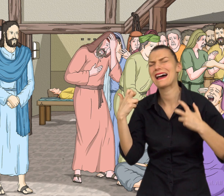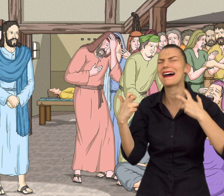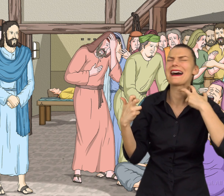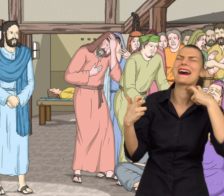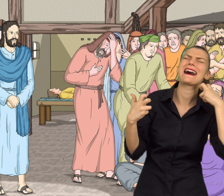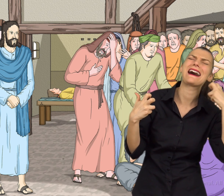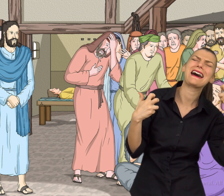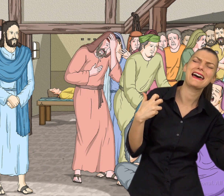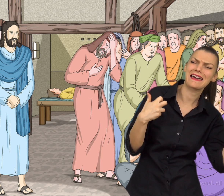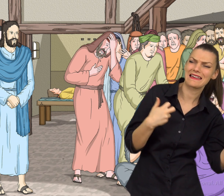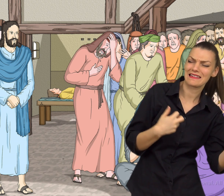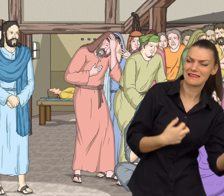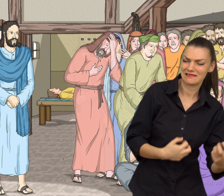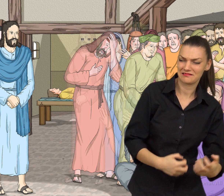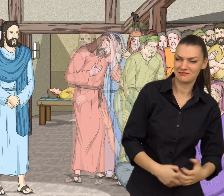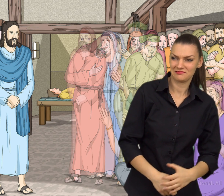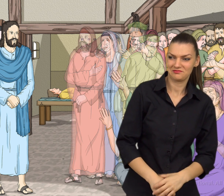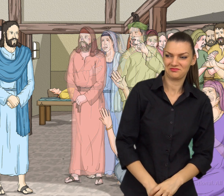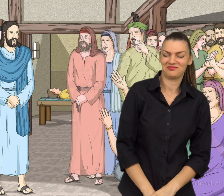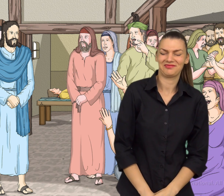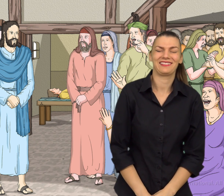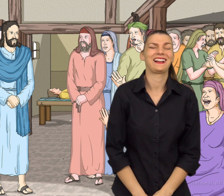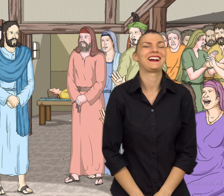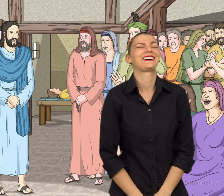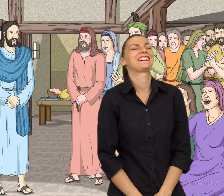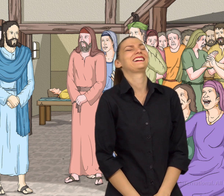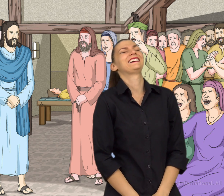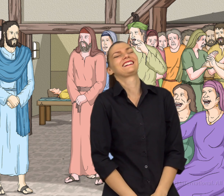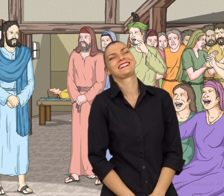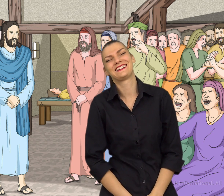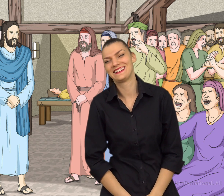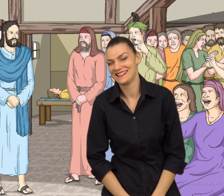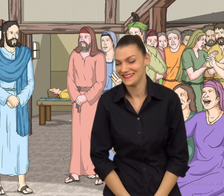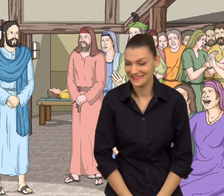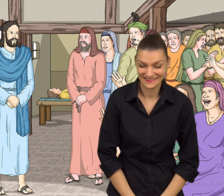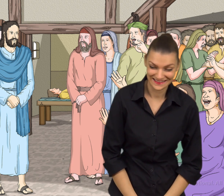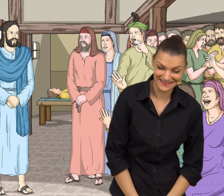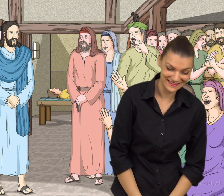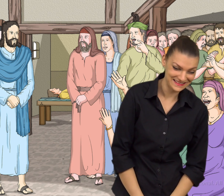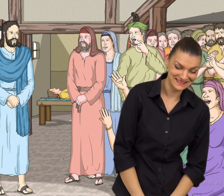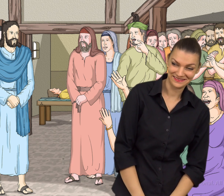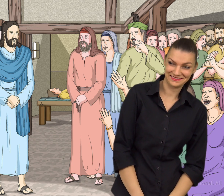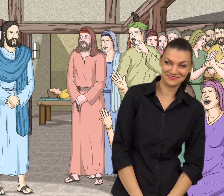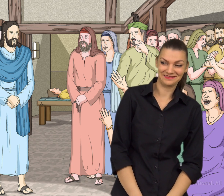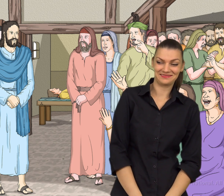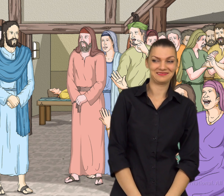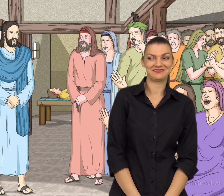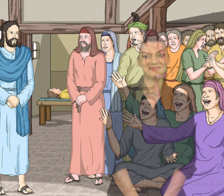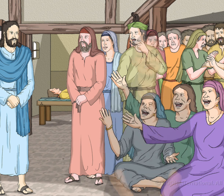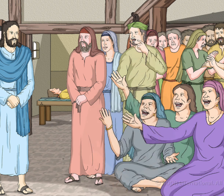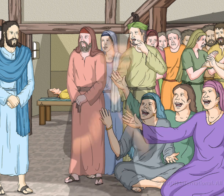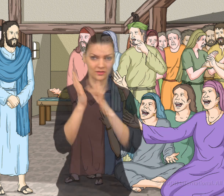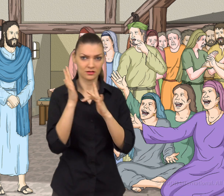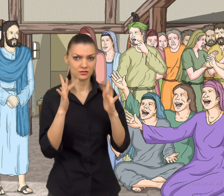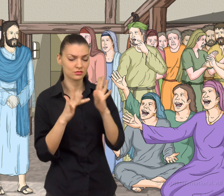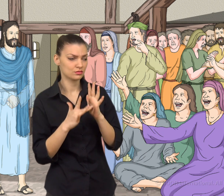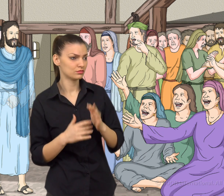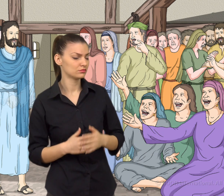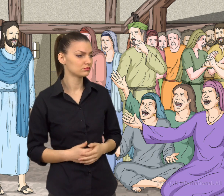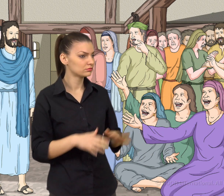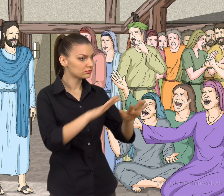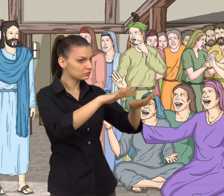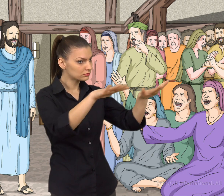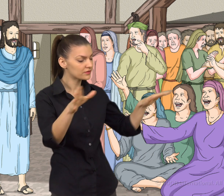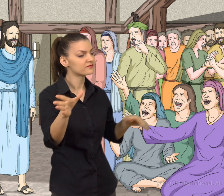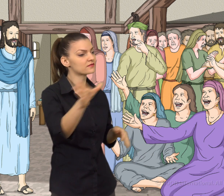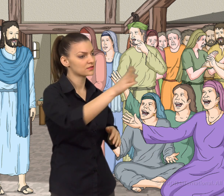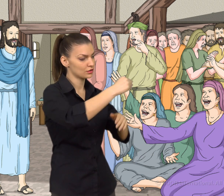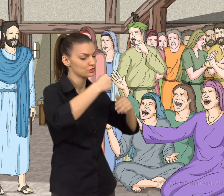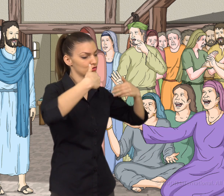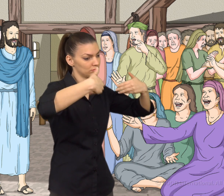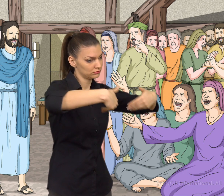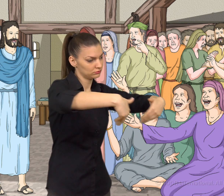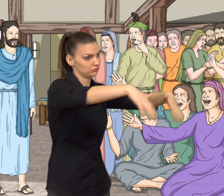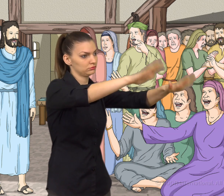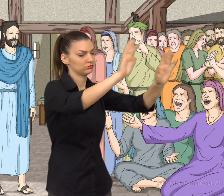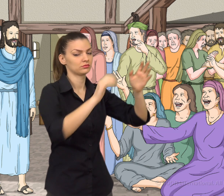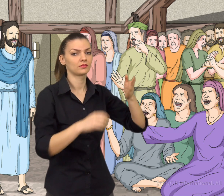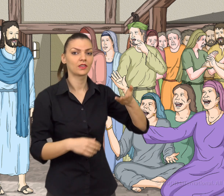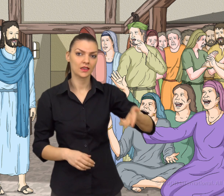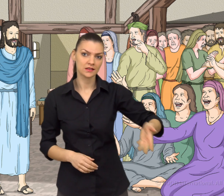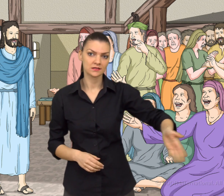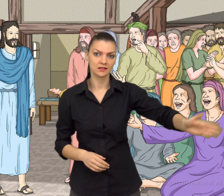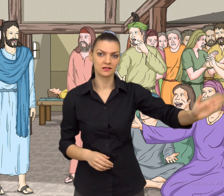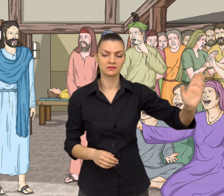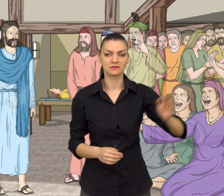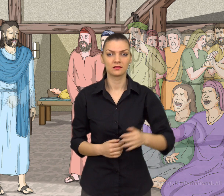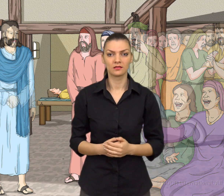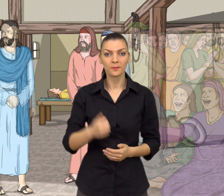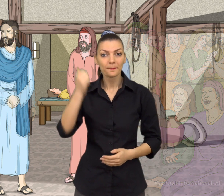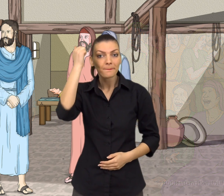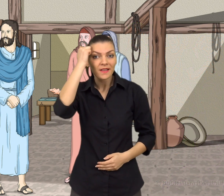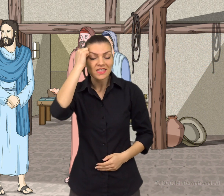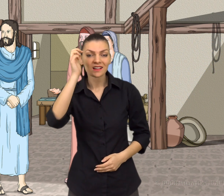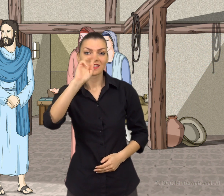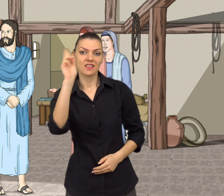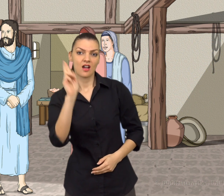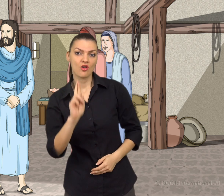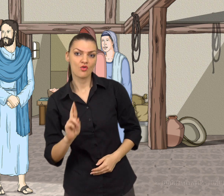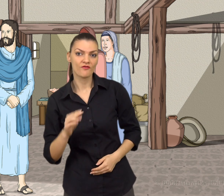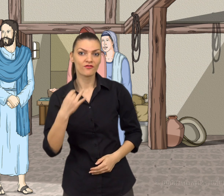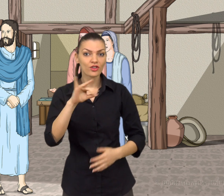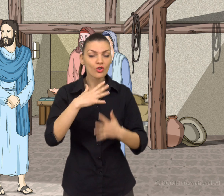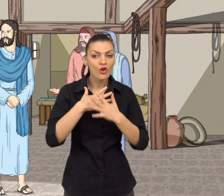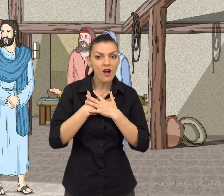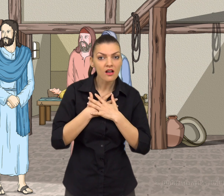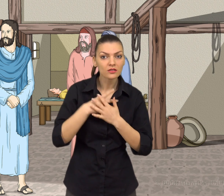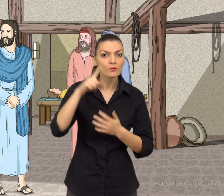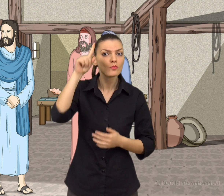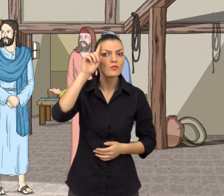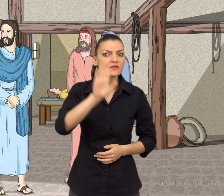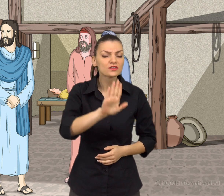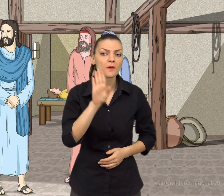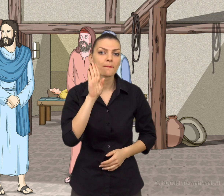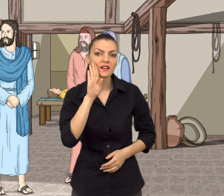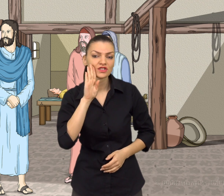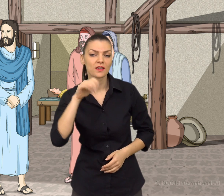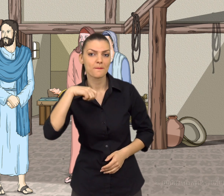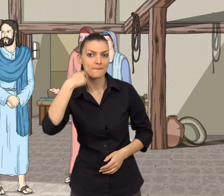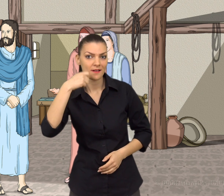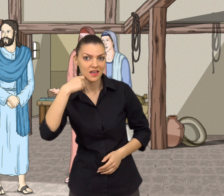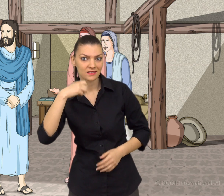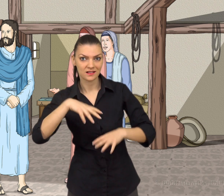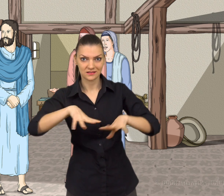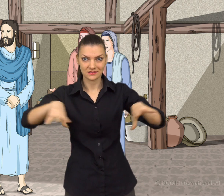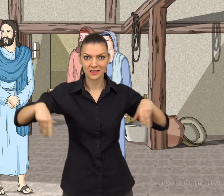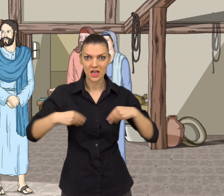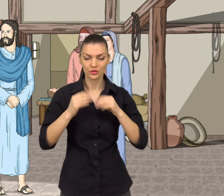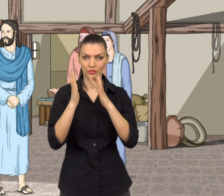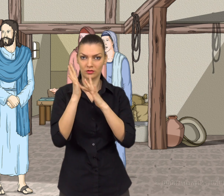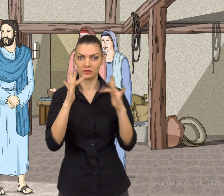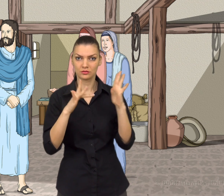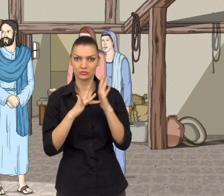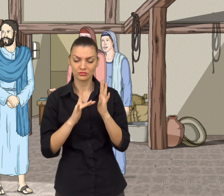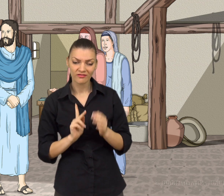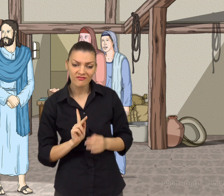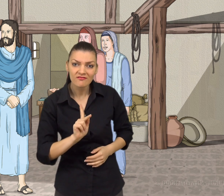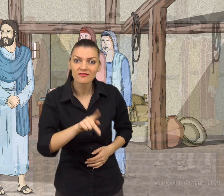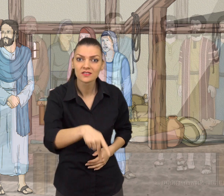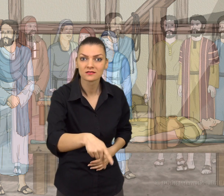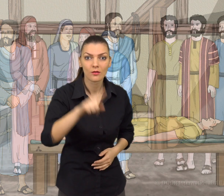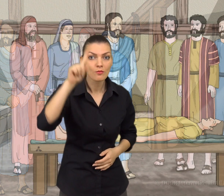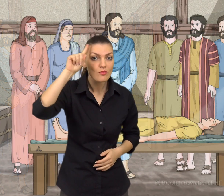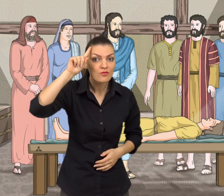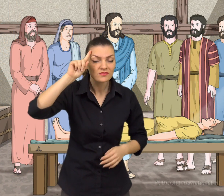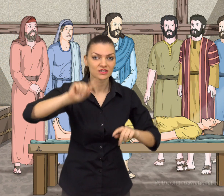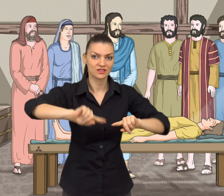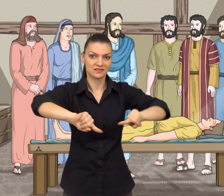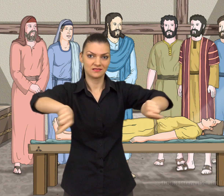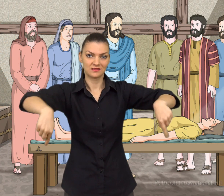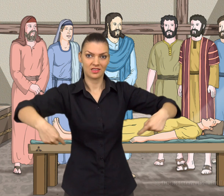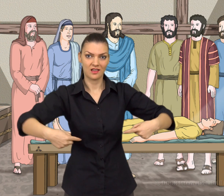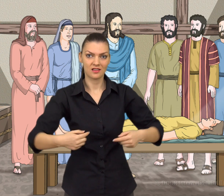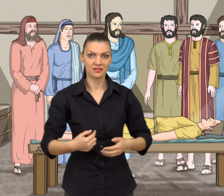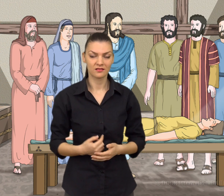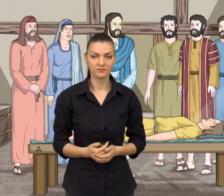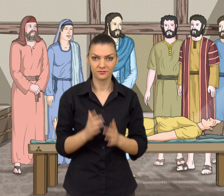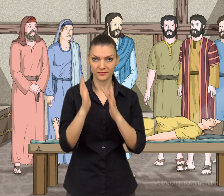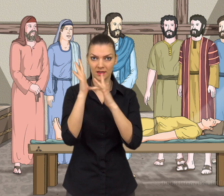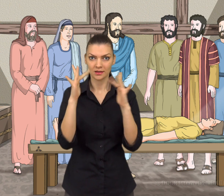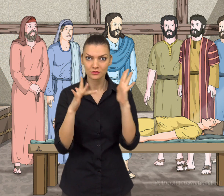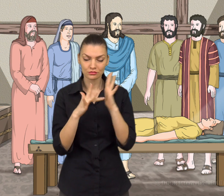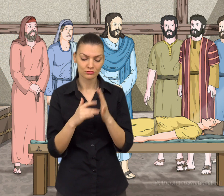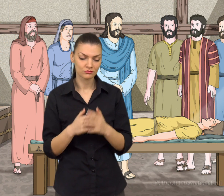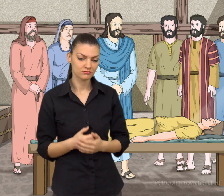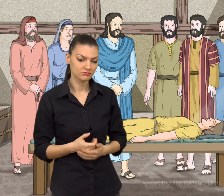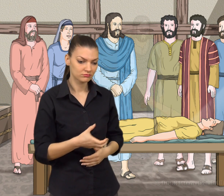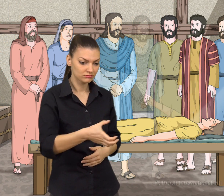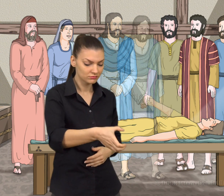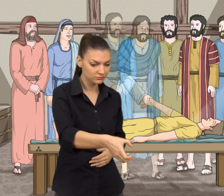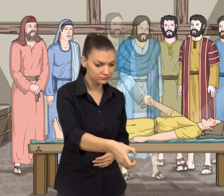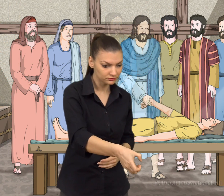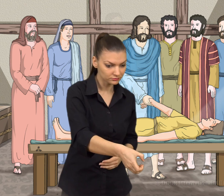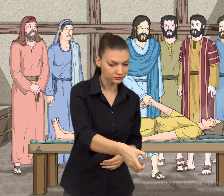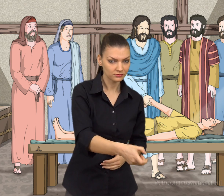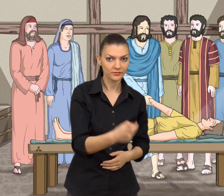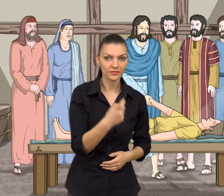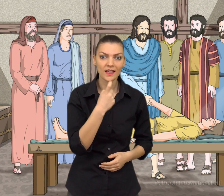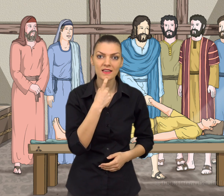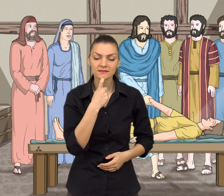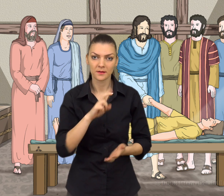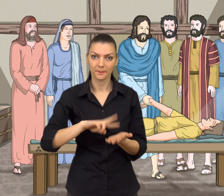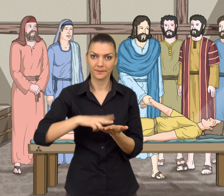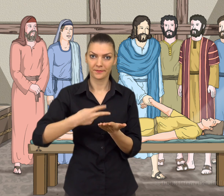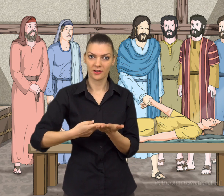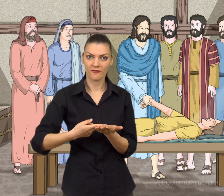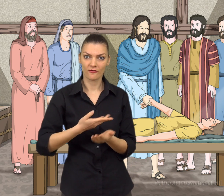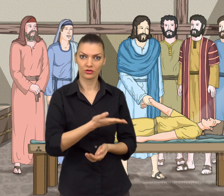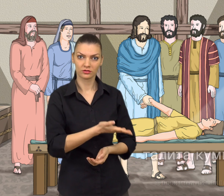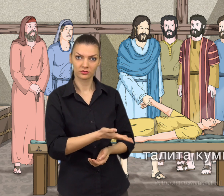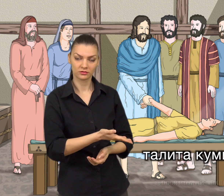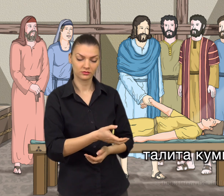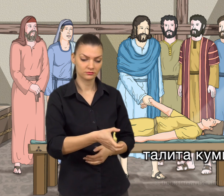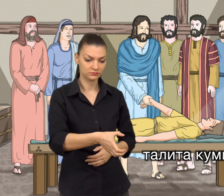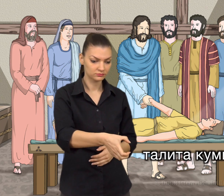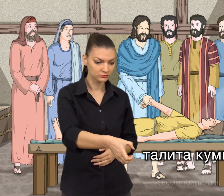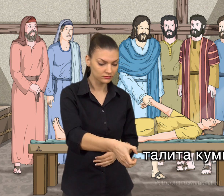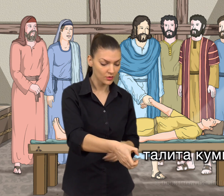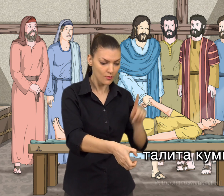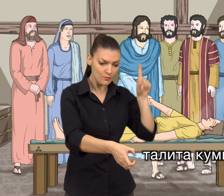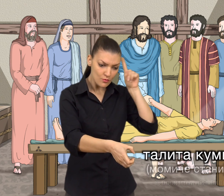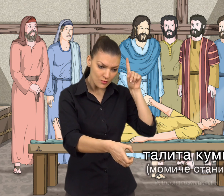And they laughed at Him. After He had put them all outside, He took the child’s father and mother and His own companions, and went in to see the child.